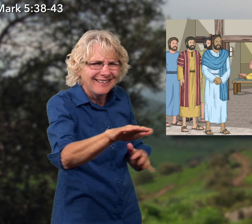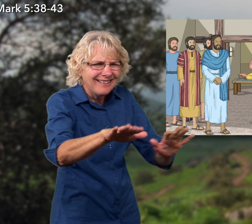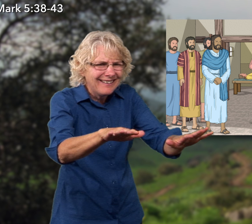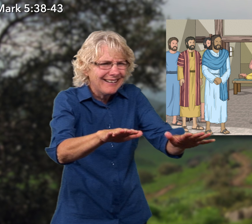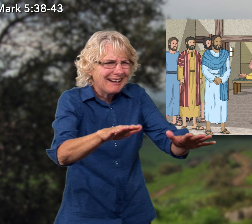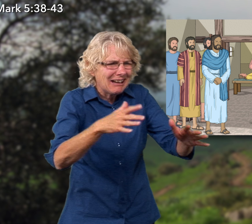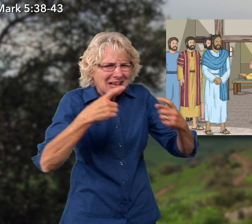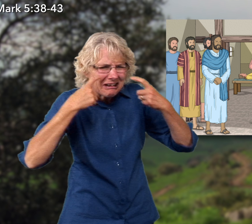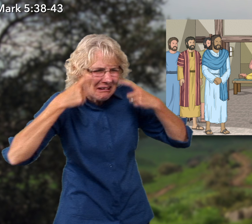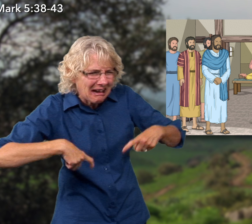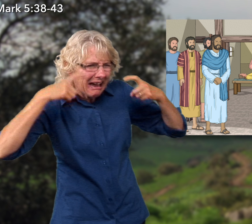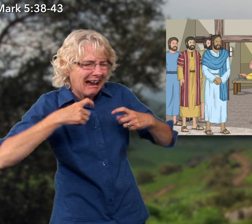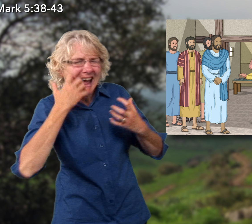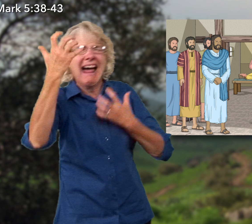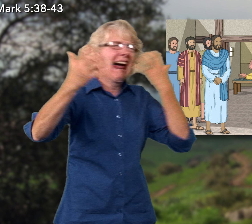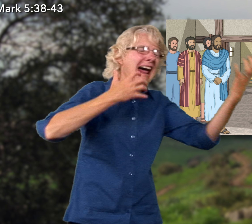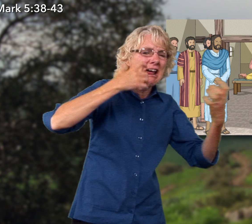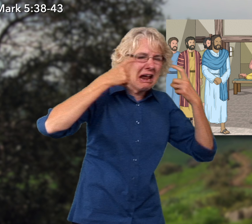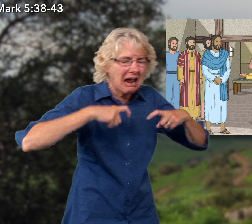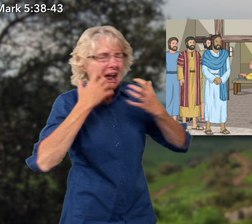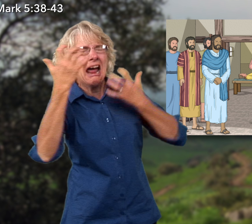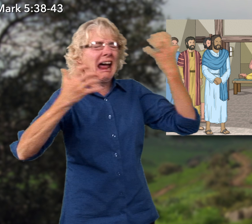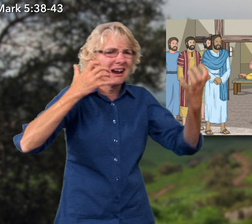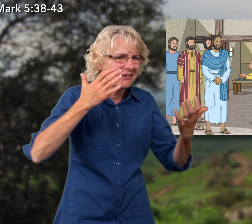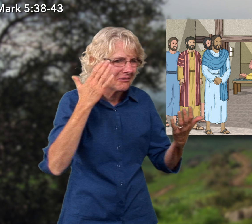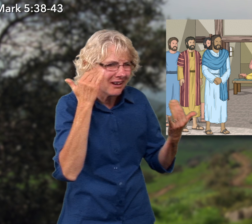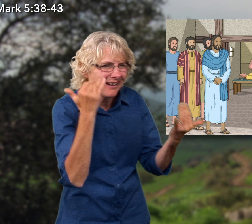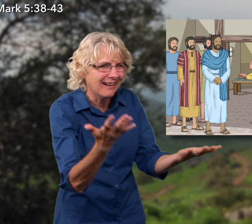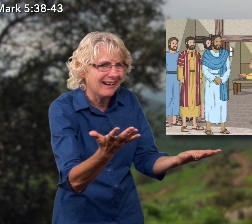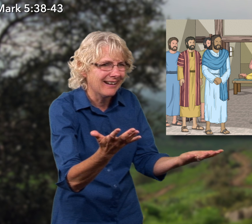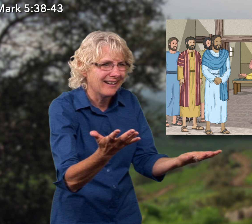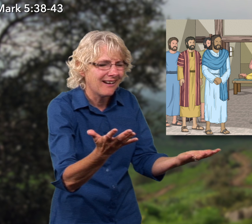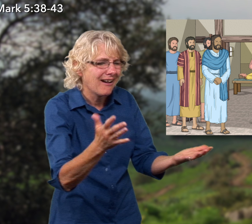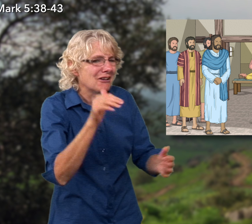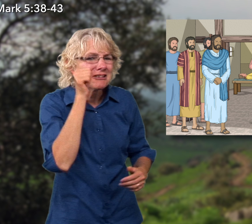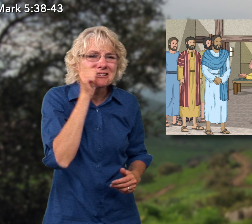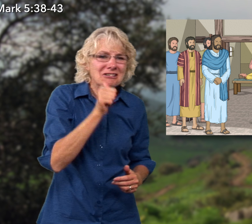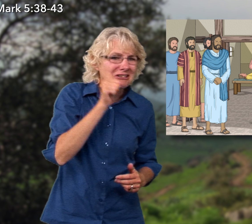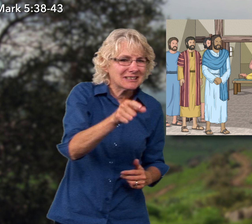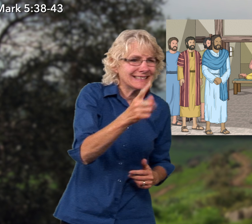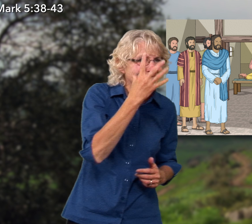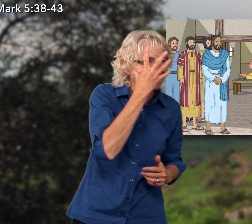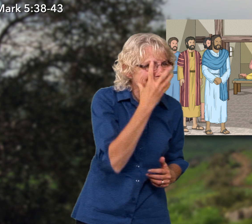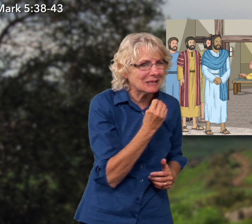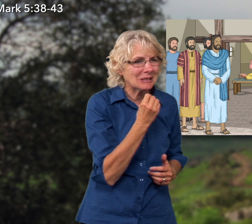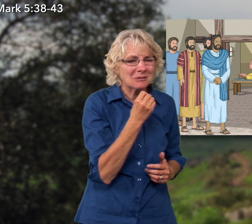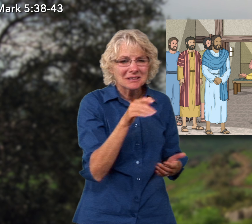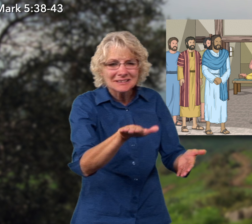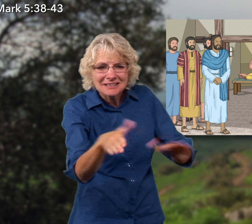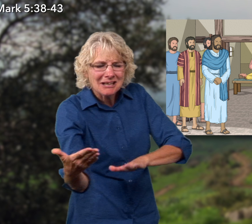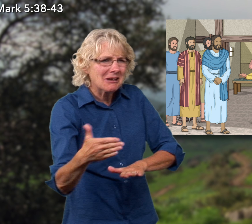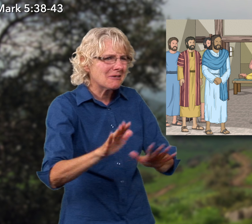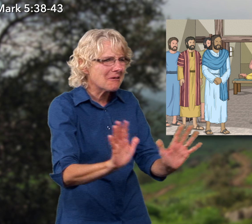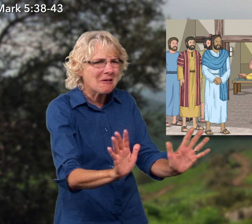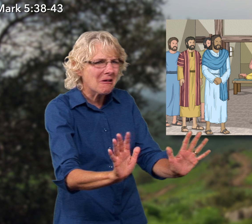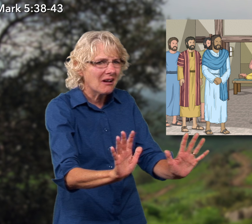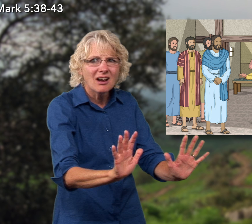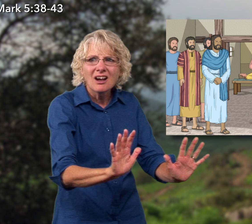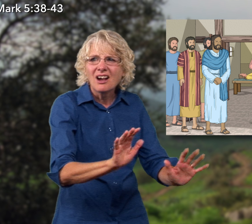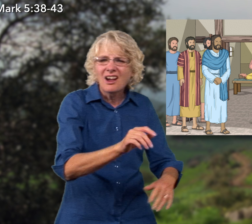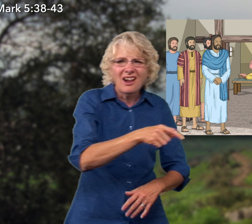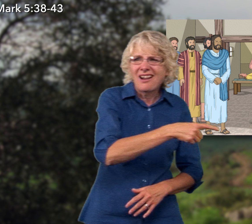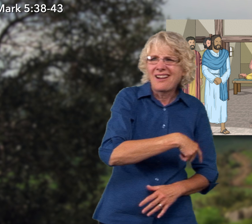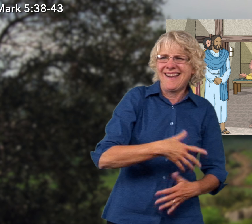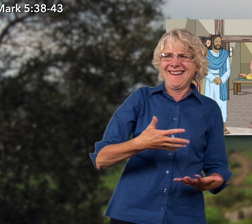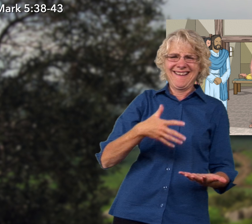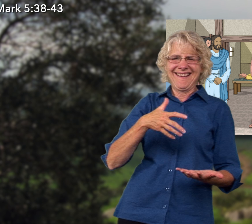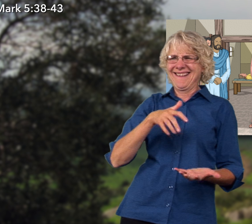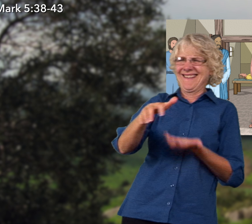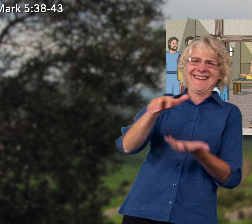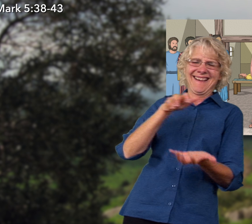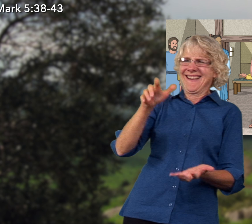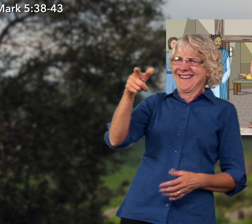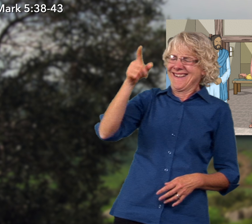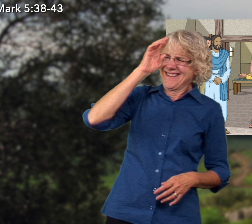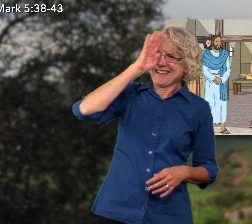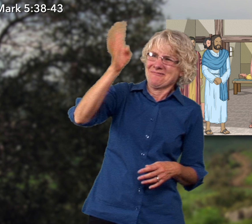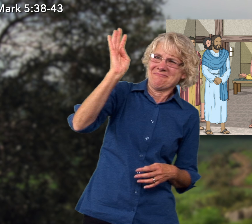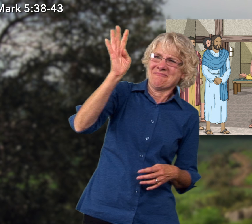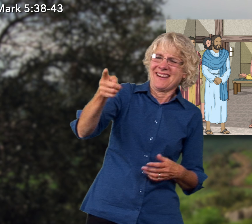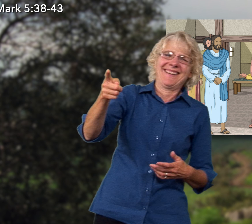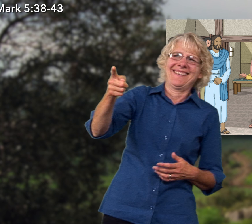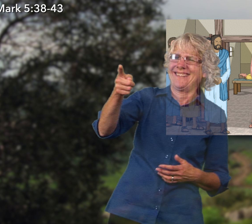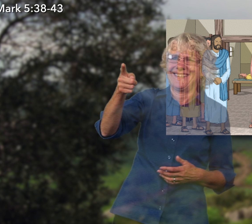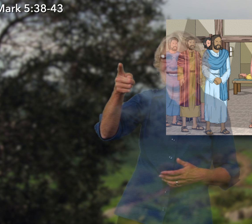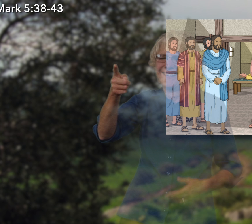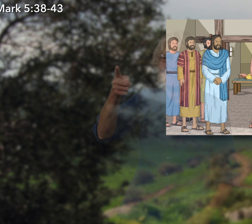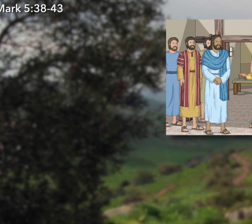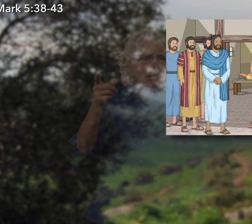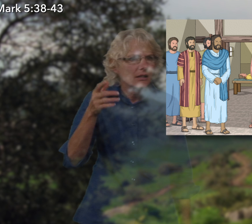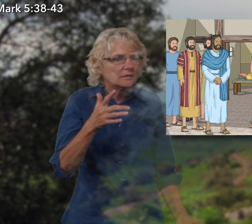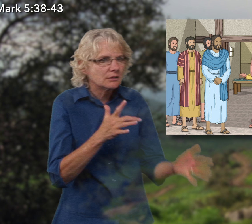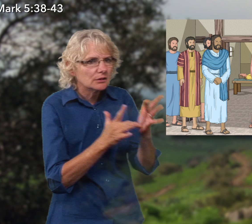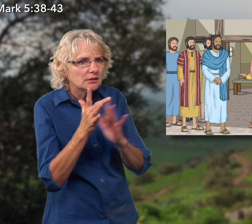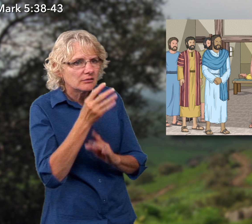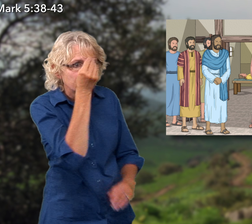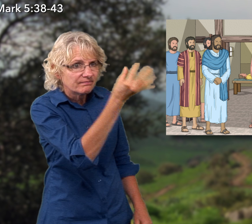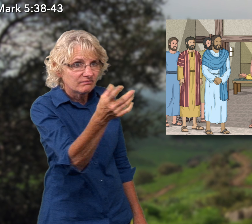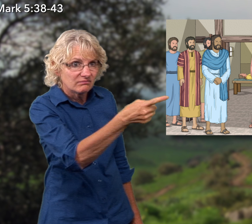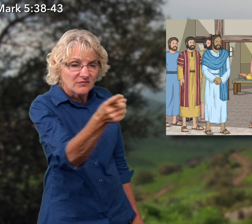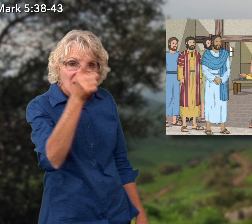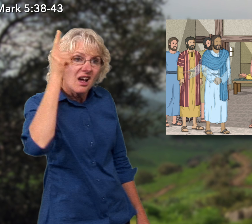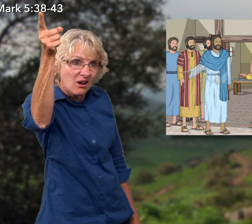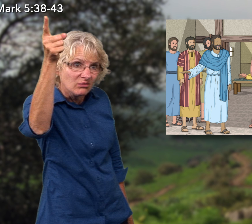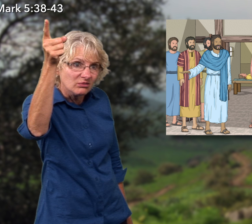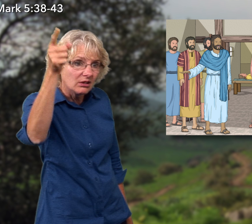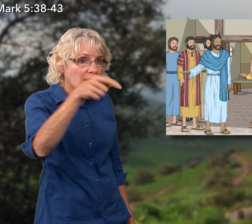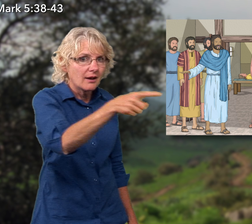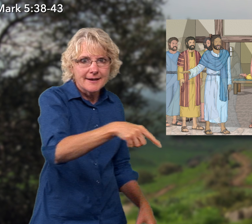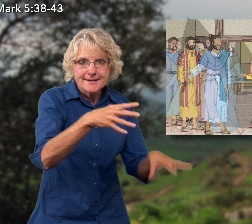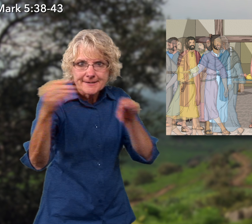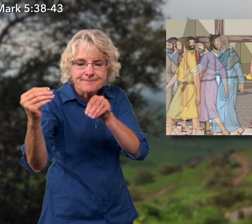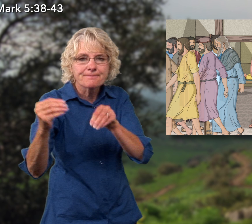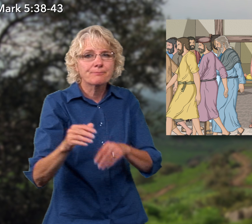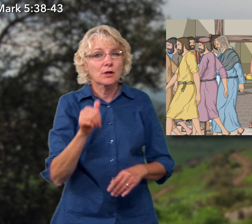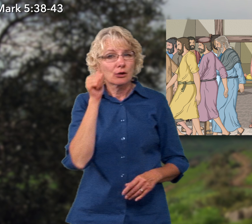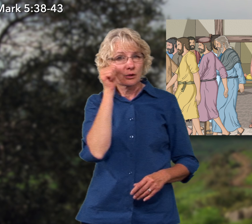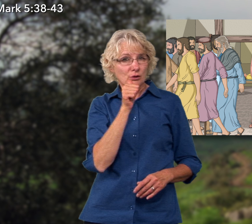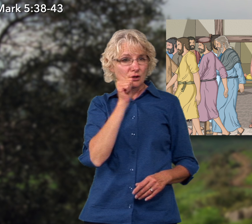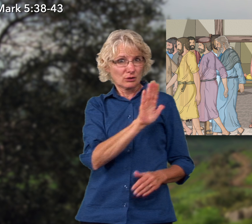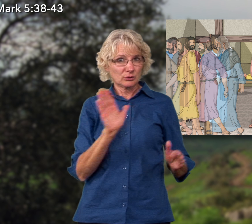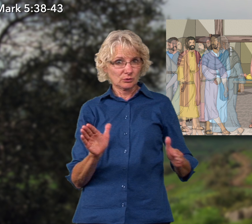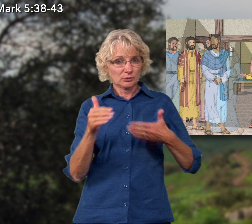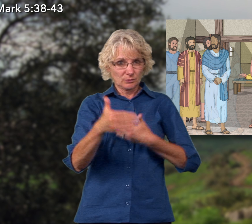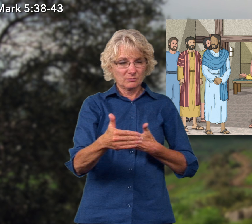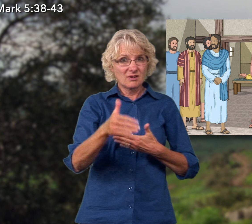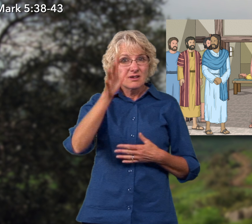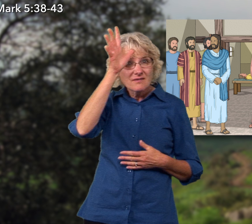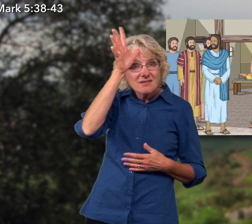He went inside and asked, “Why all this commotion and weeping? The child is not dead, but asleep.” And they laughed at Him.